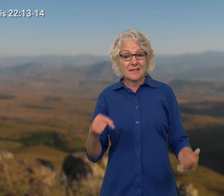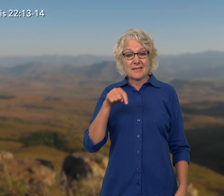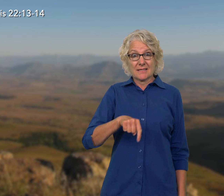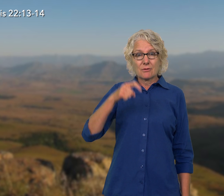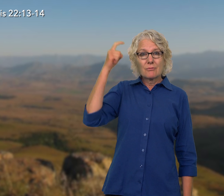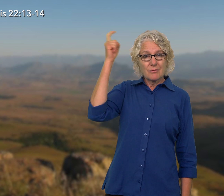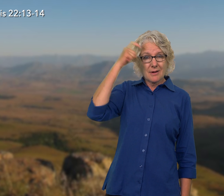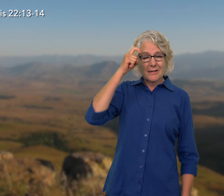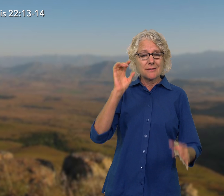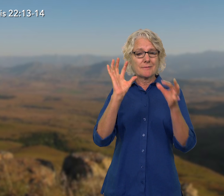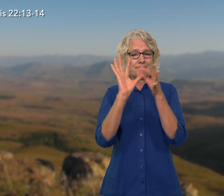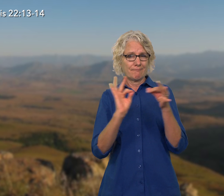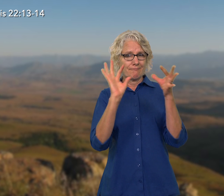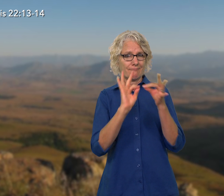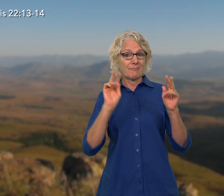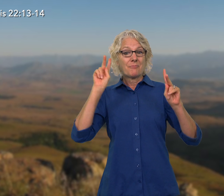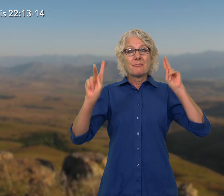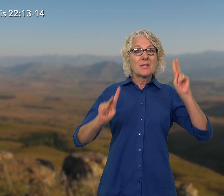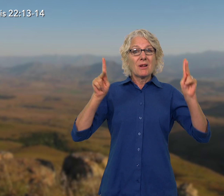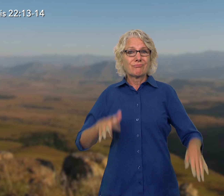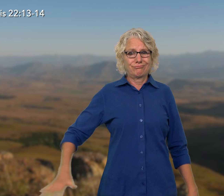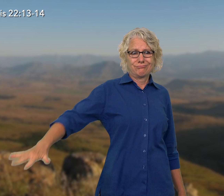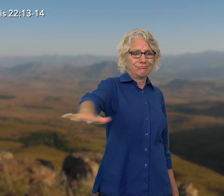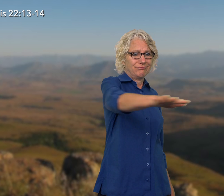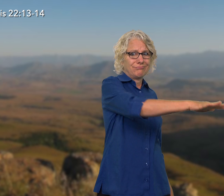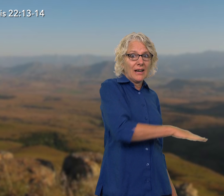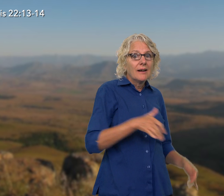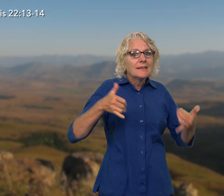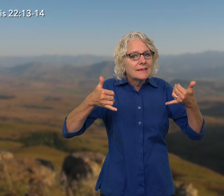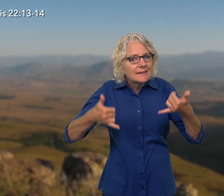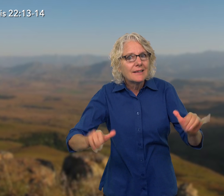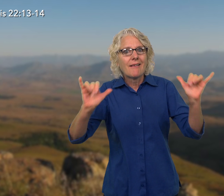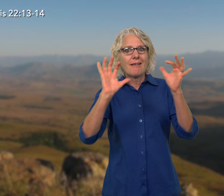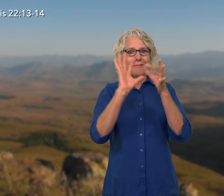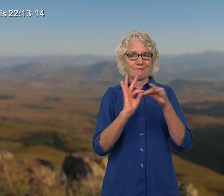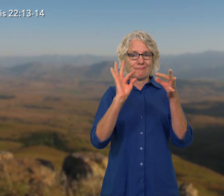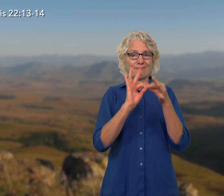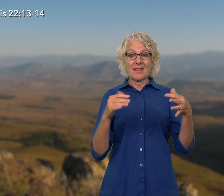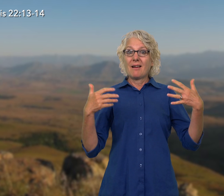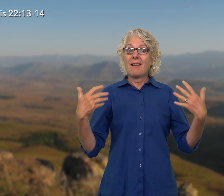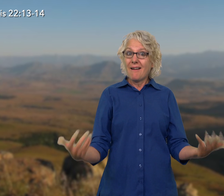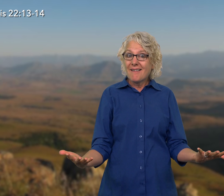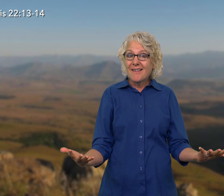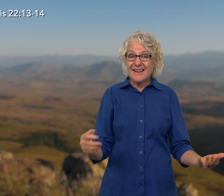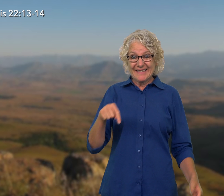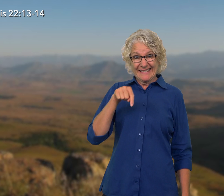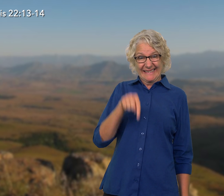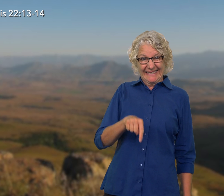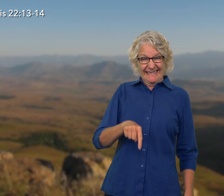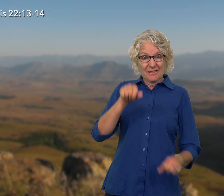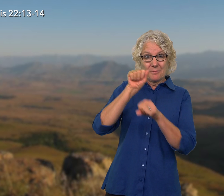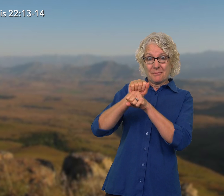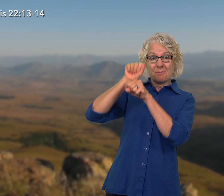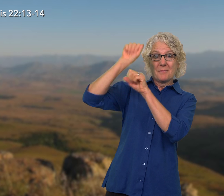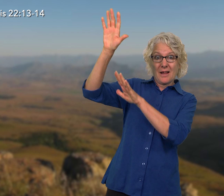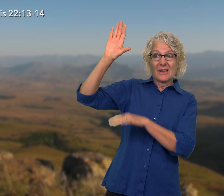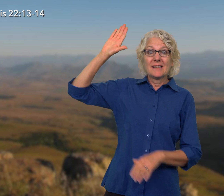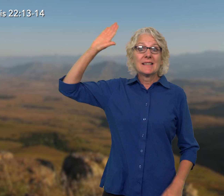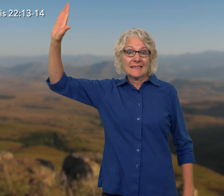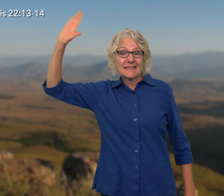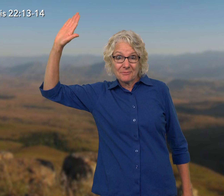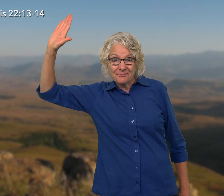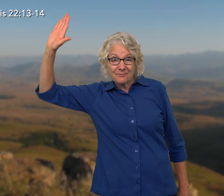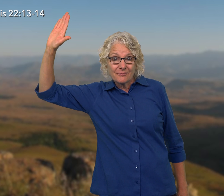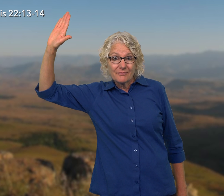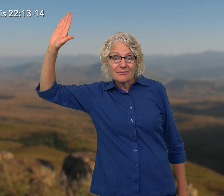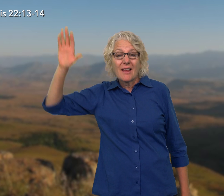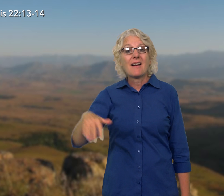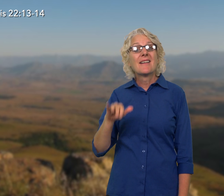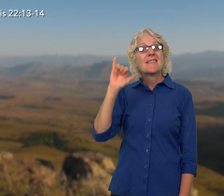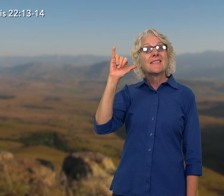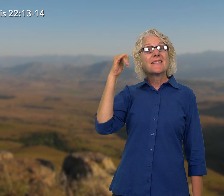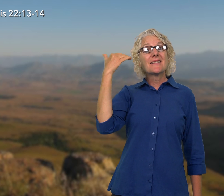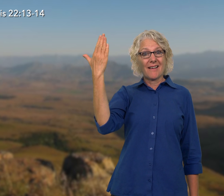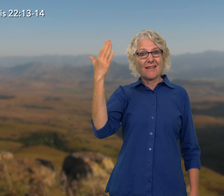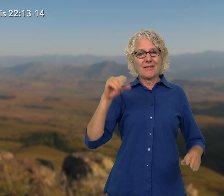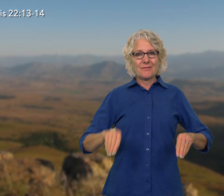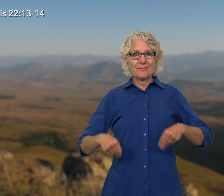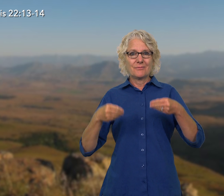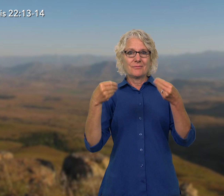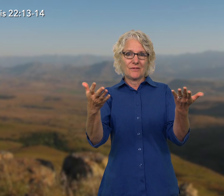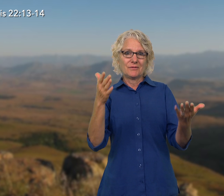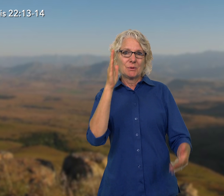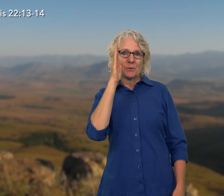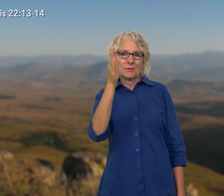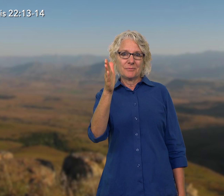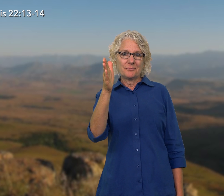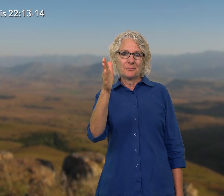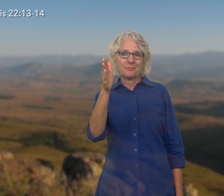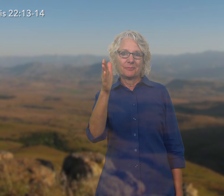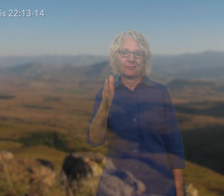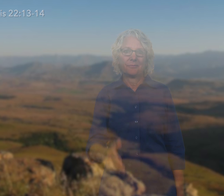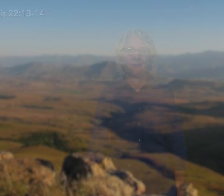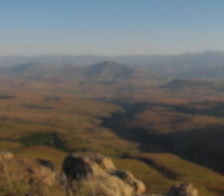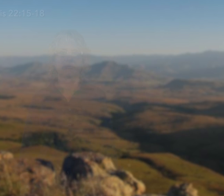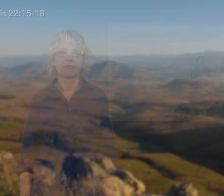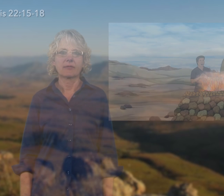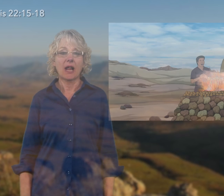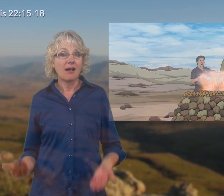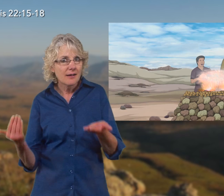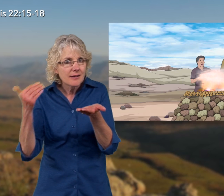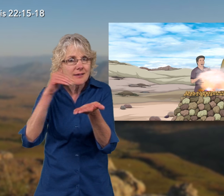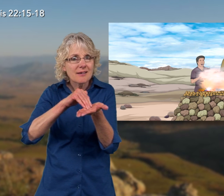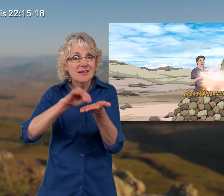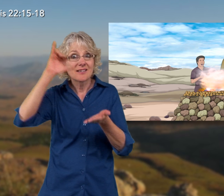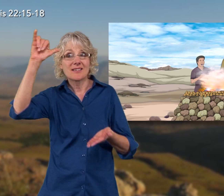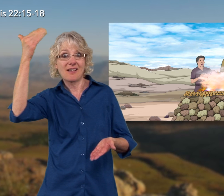So to this day it is said, “On the mountain of the LORD it will be provided.”